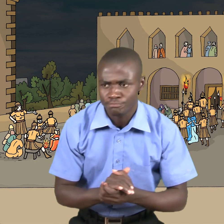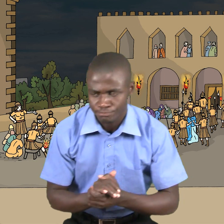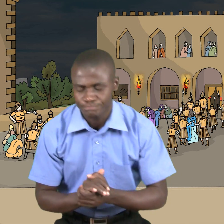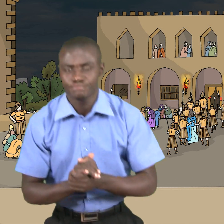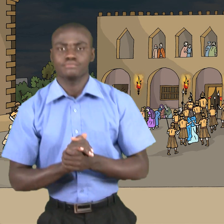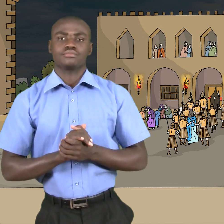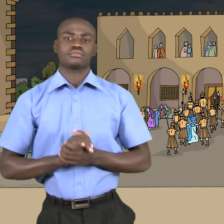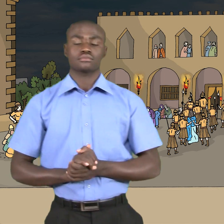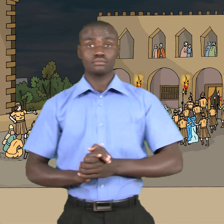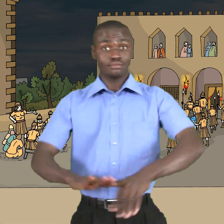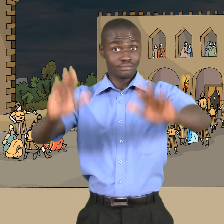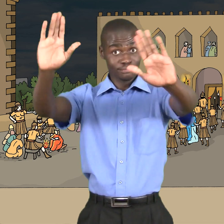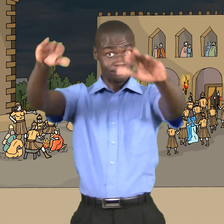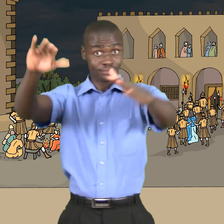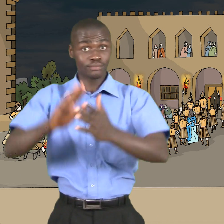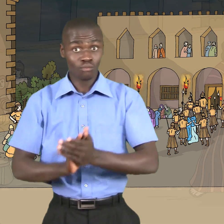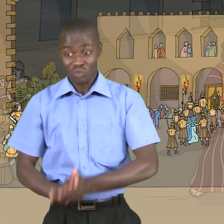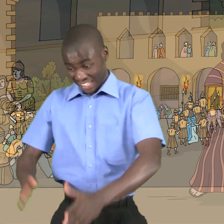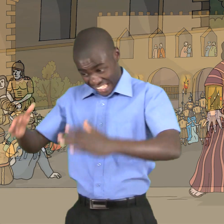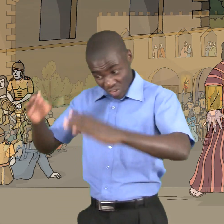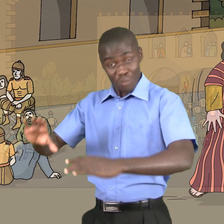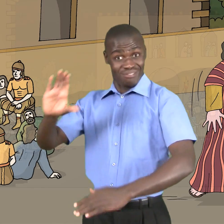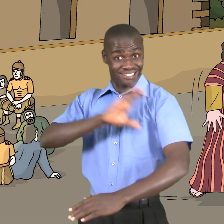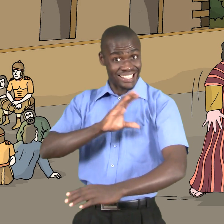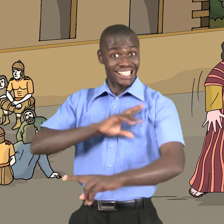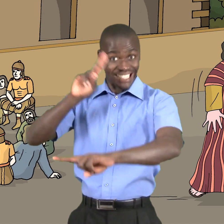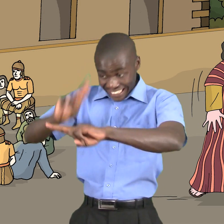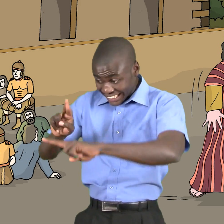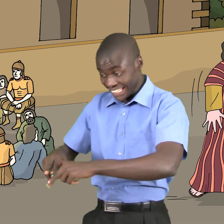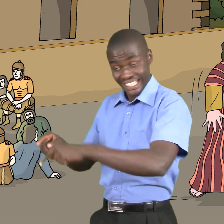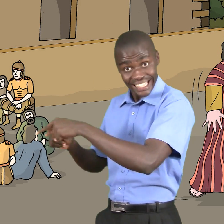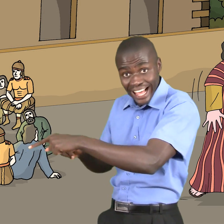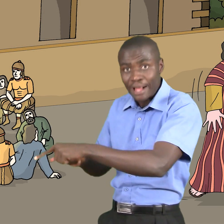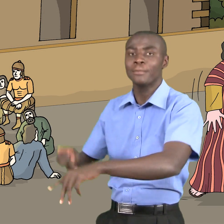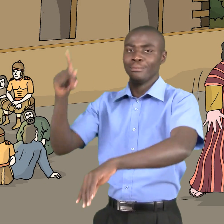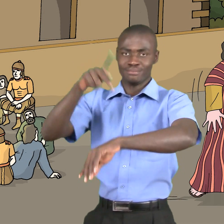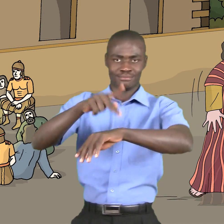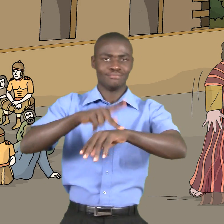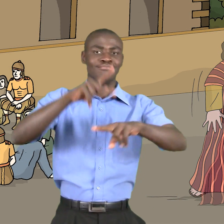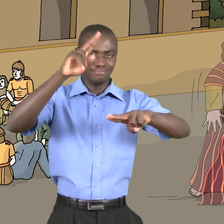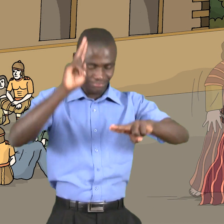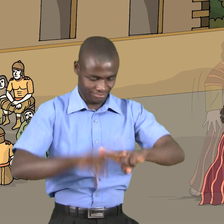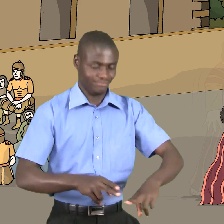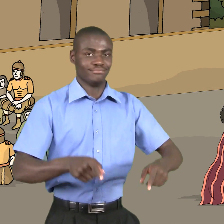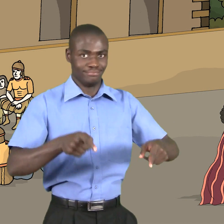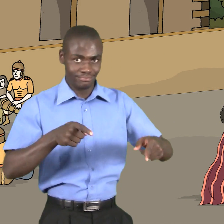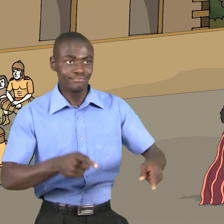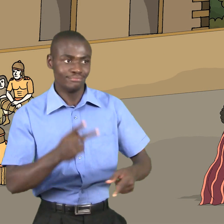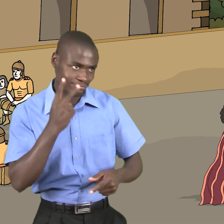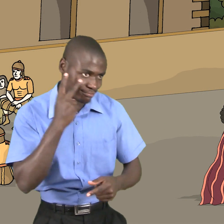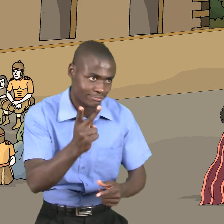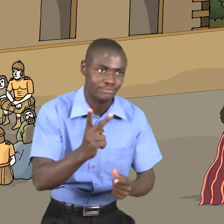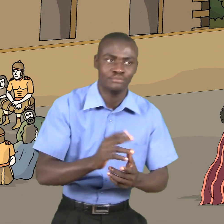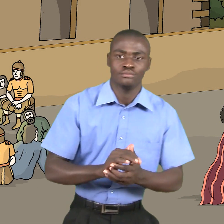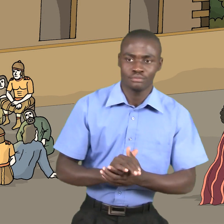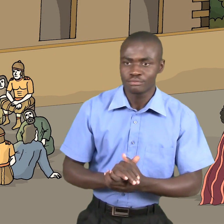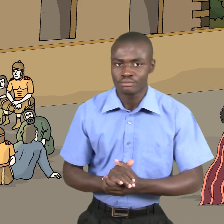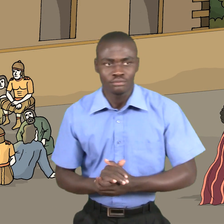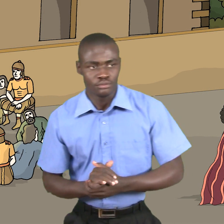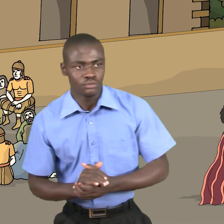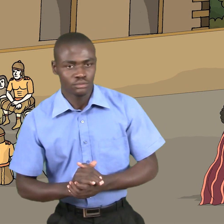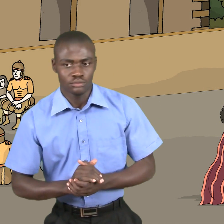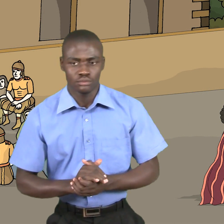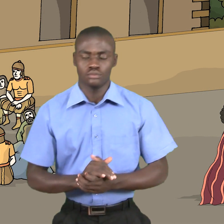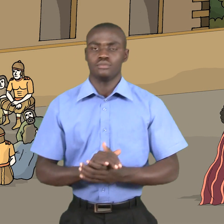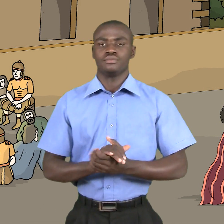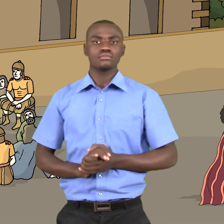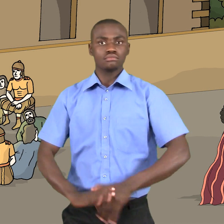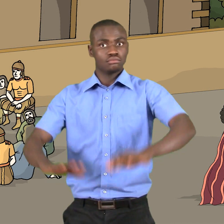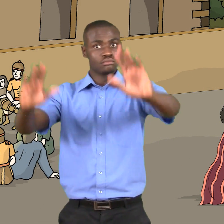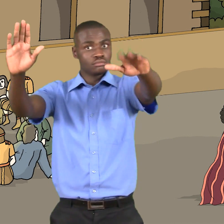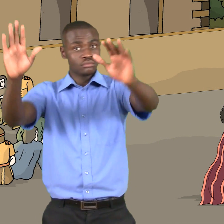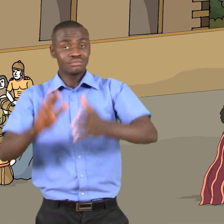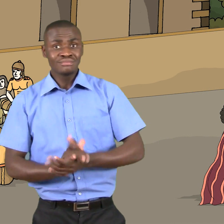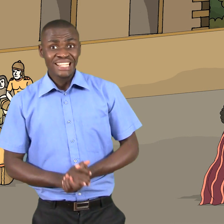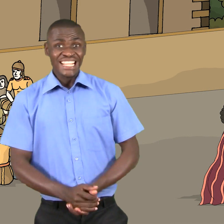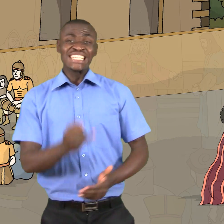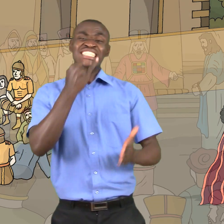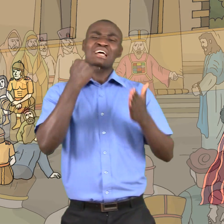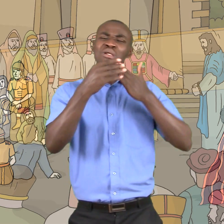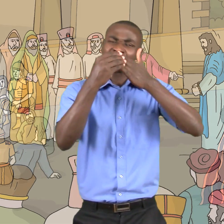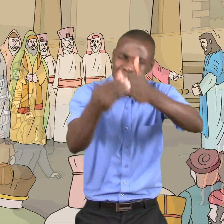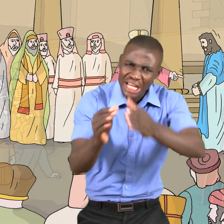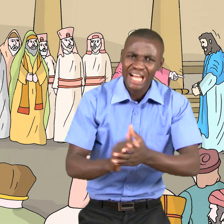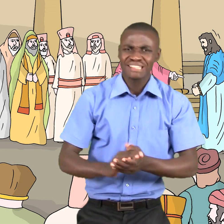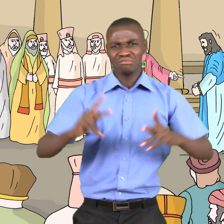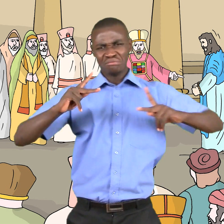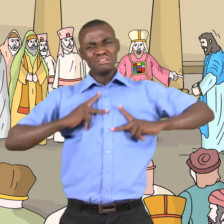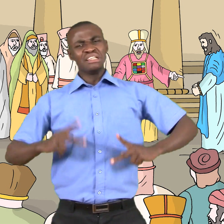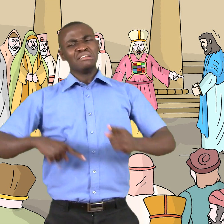And he went in and sat down with the guards to see the outcome.